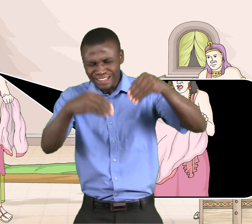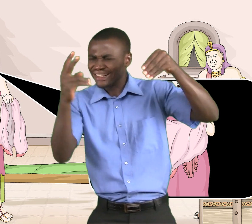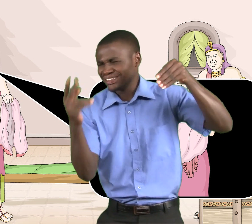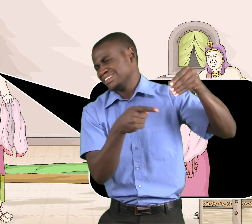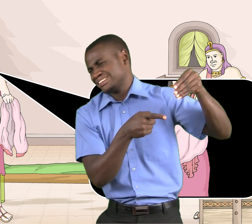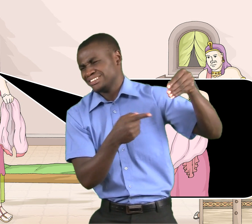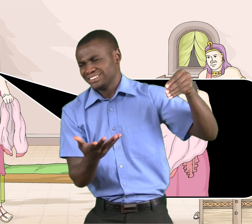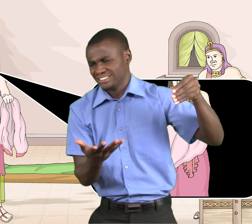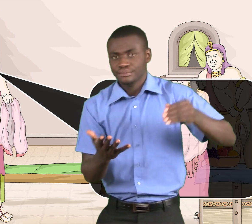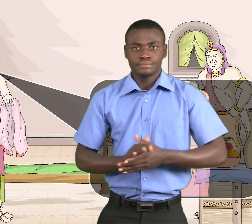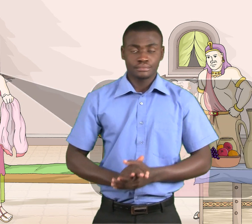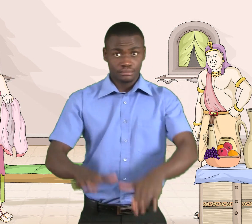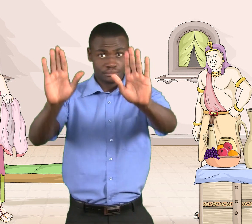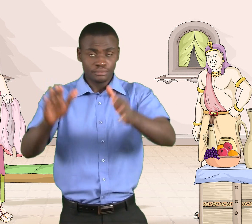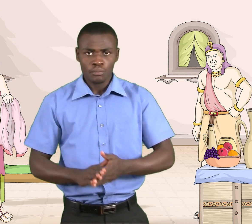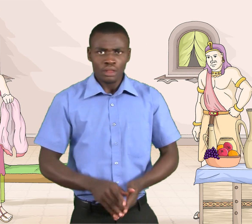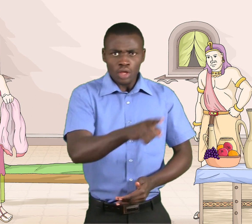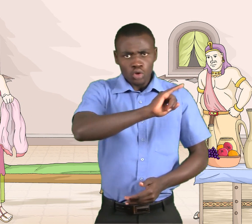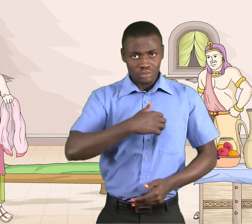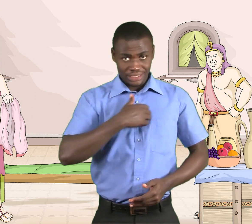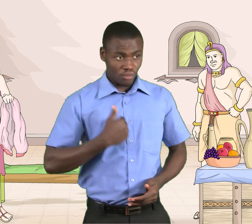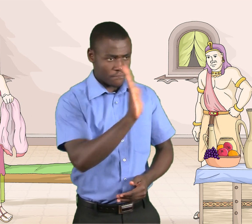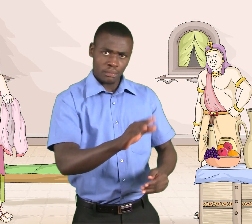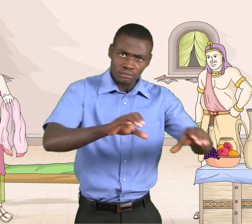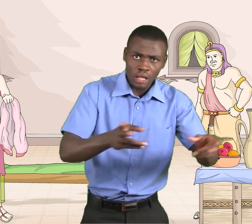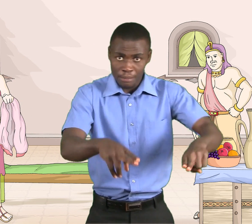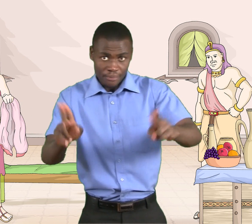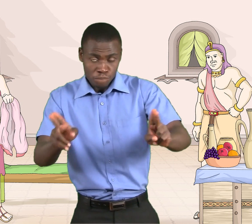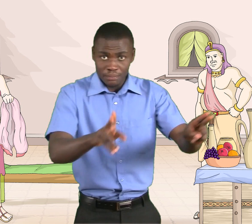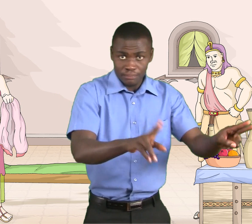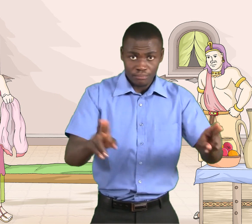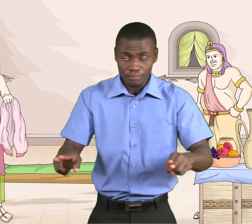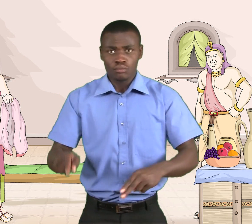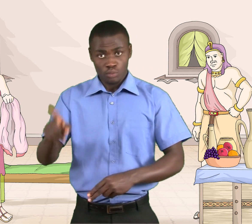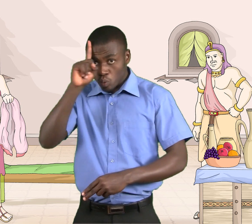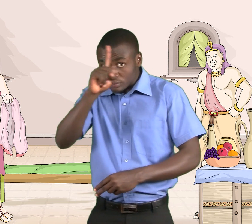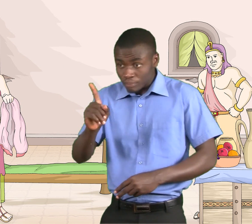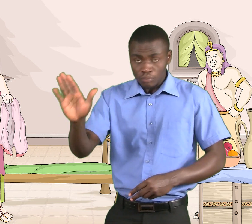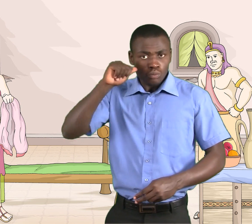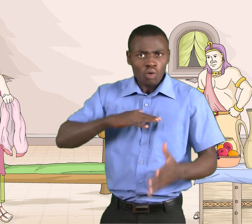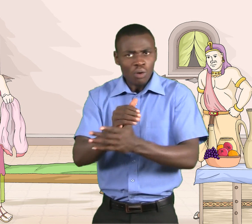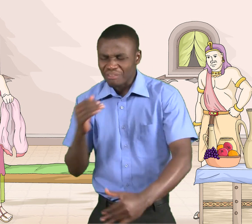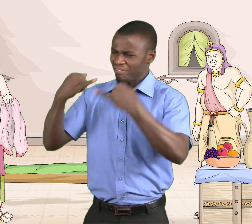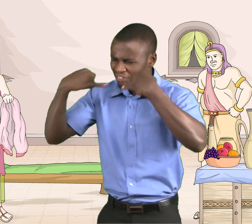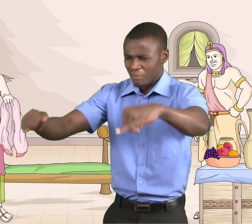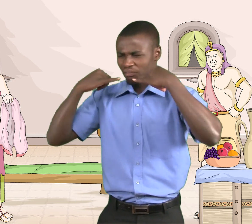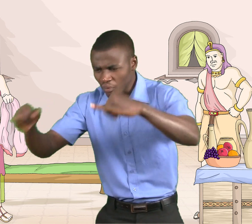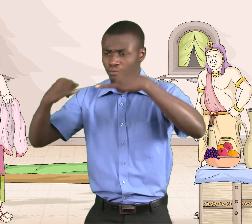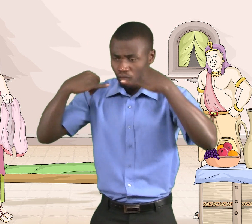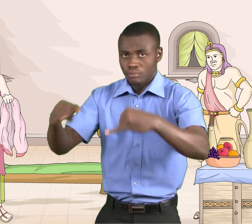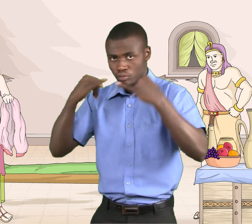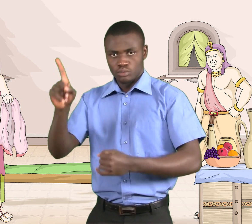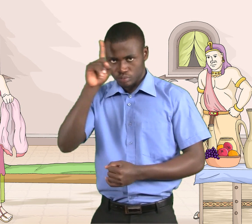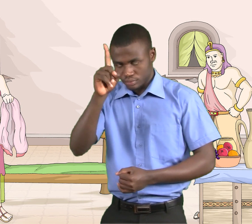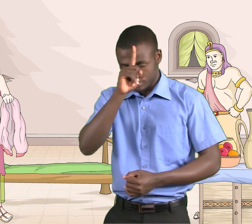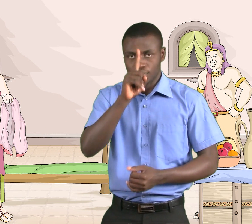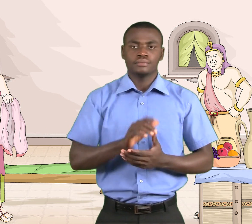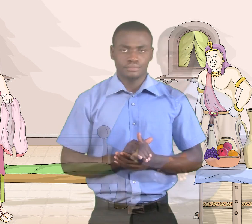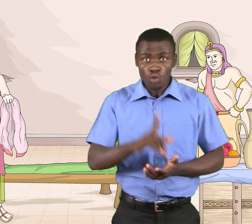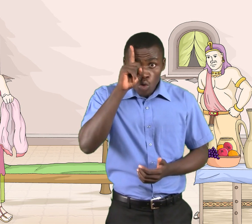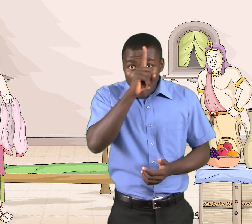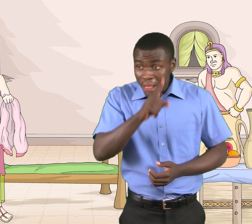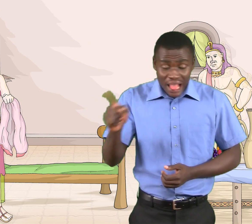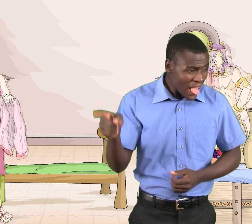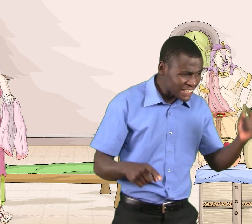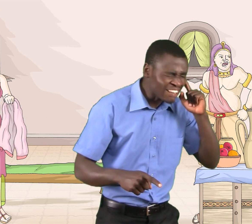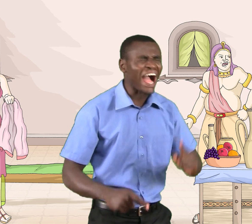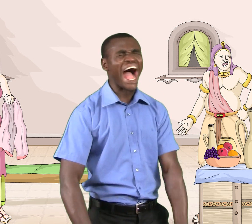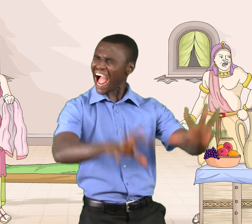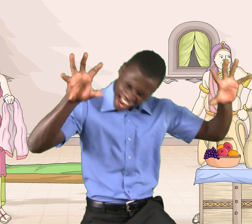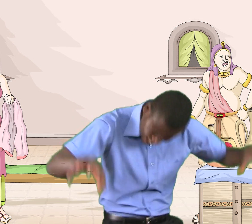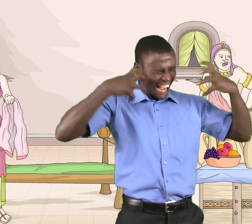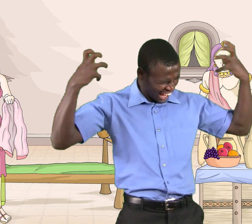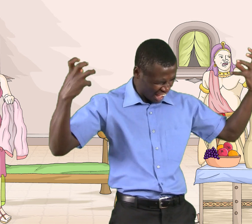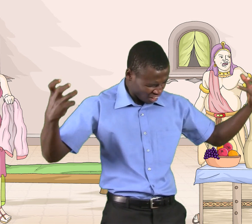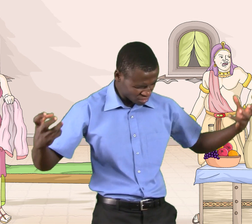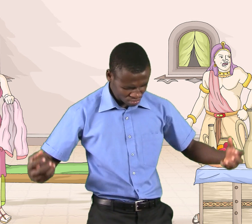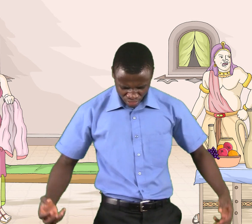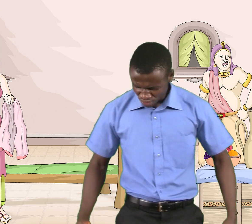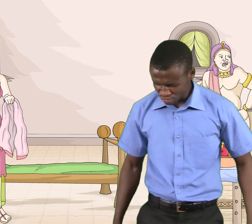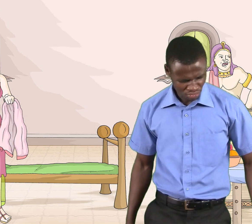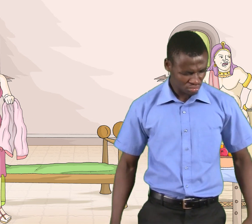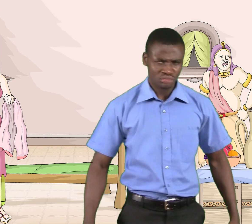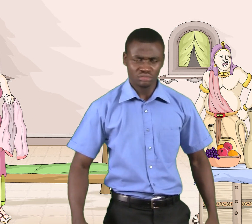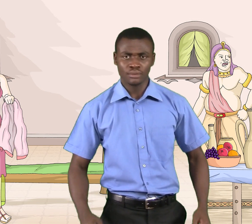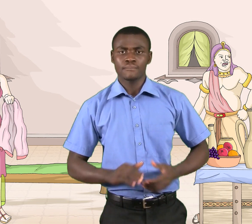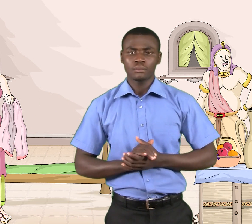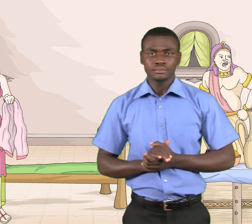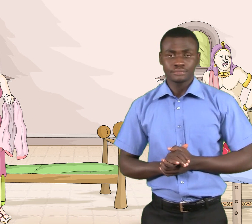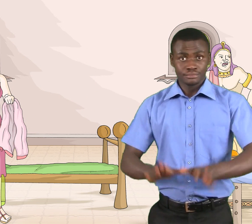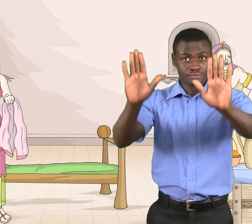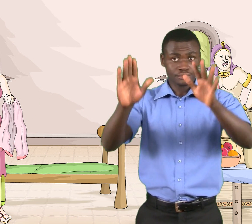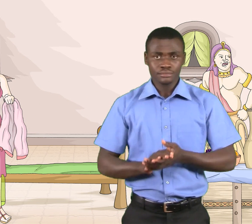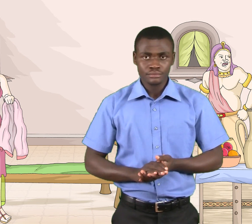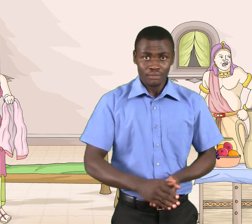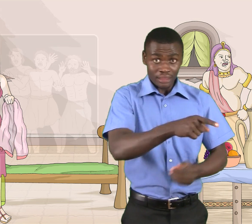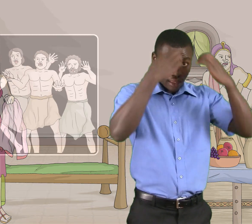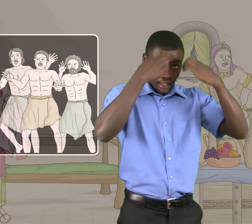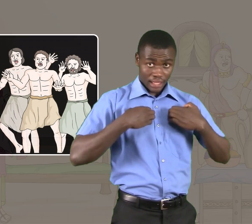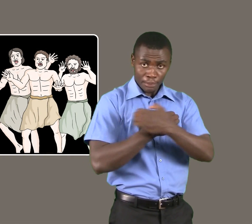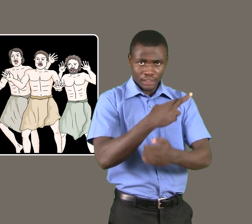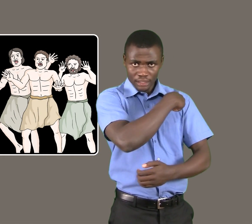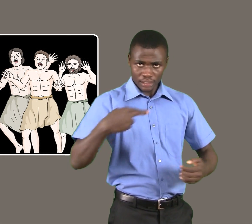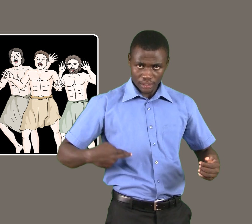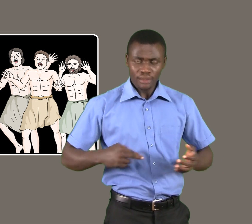When his master heard the story his wife told him, saying, “This is what your slave did to me,” he burned with anger.